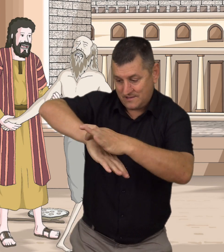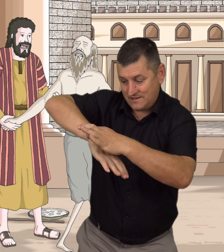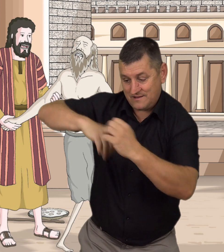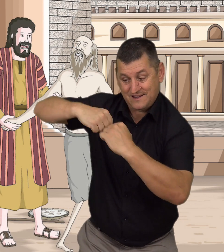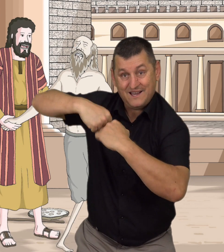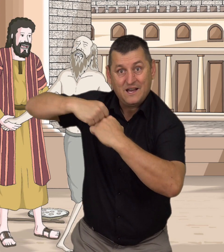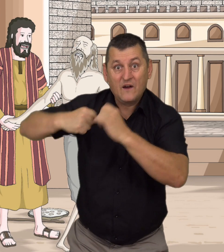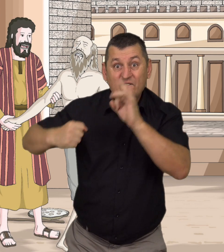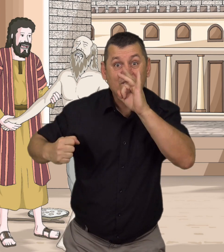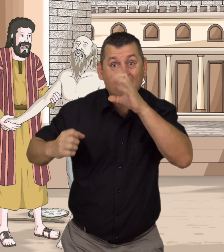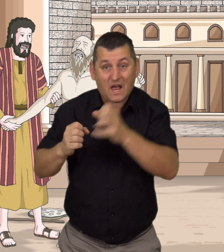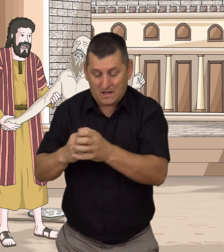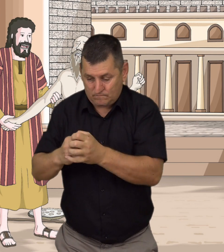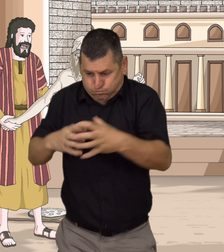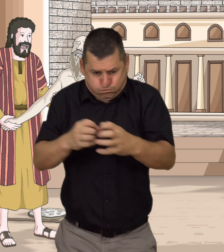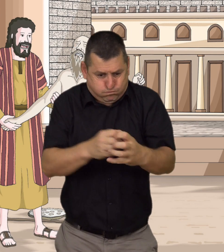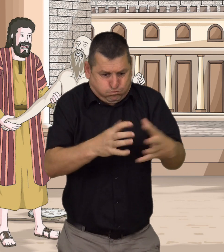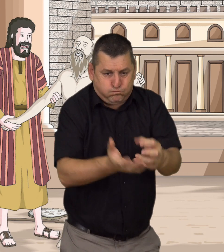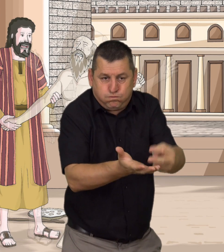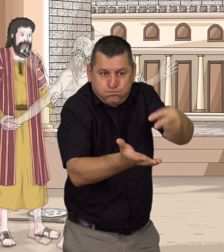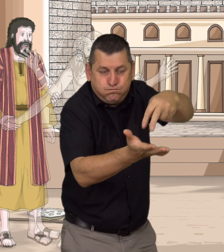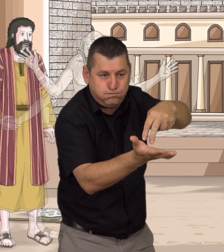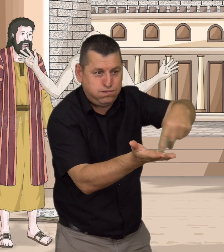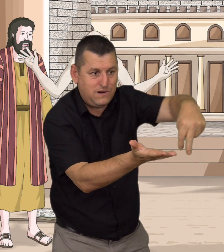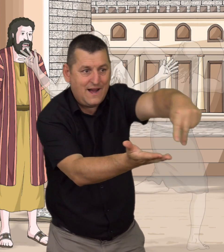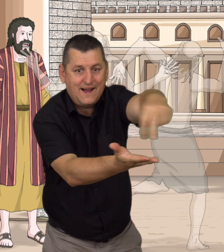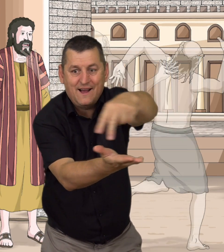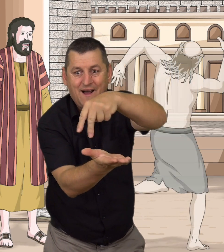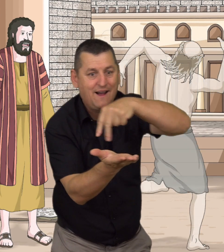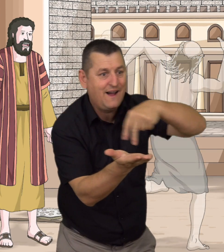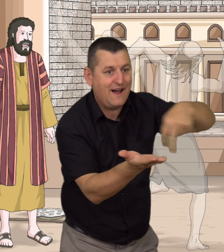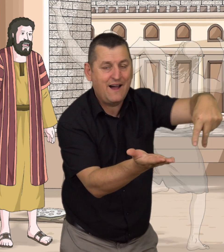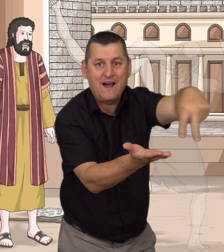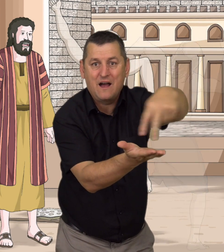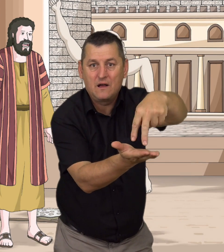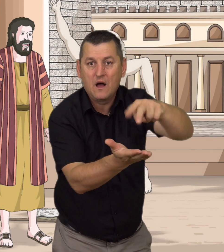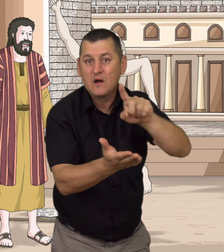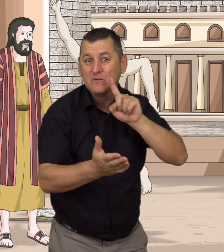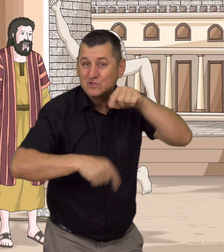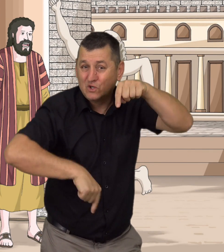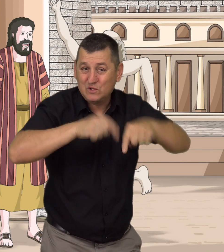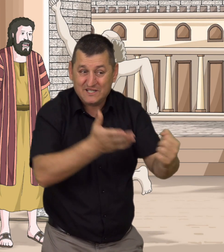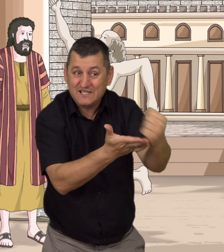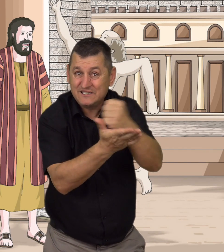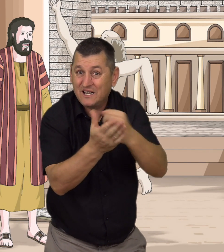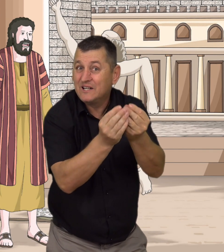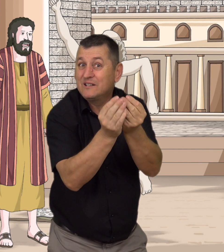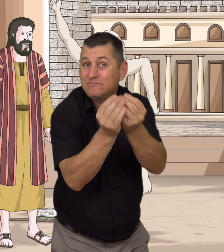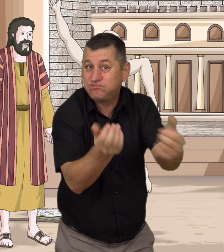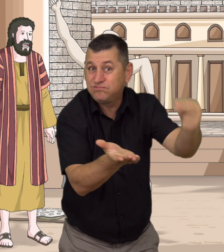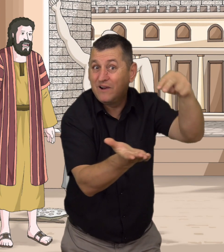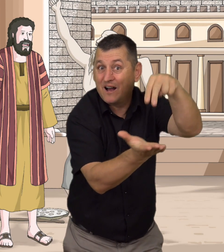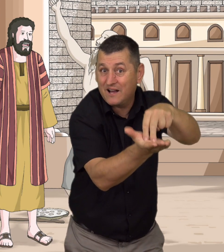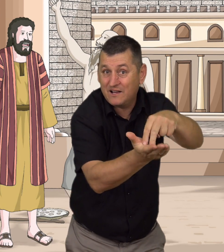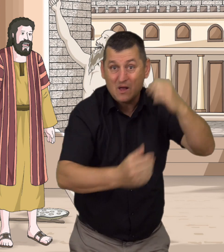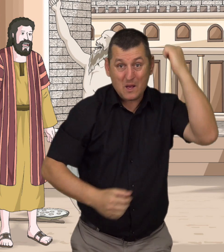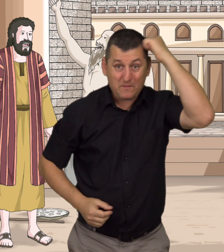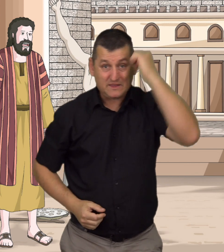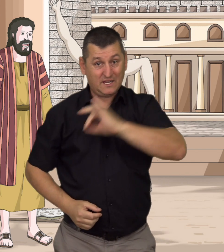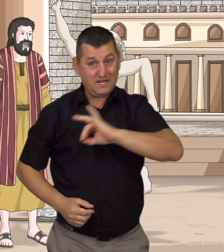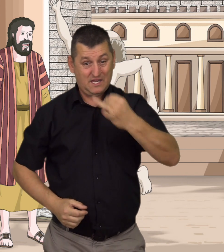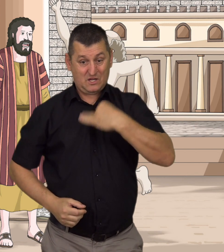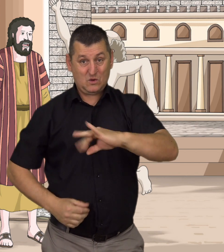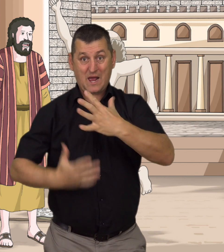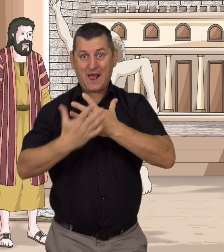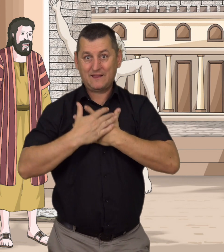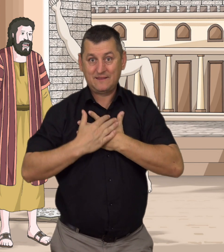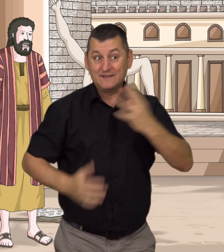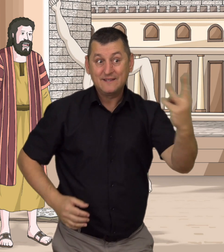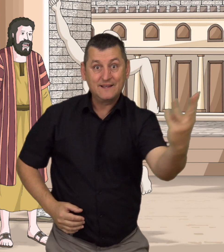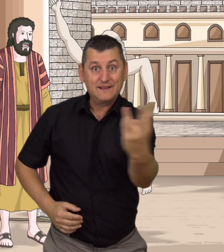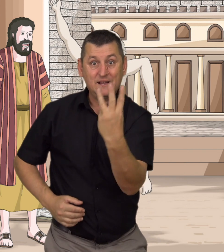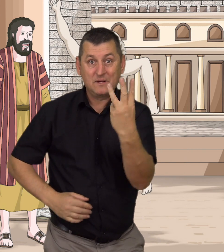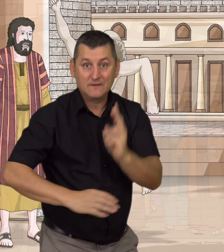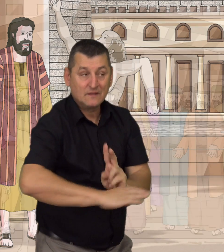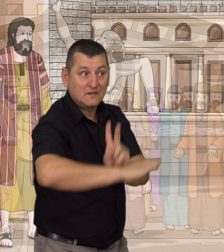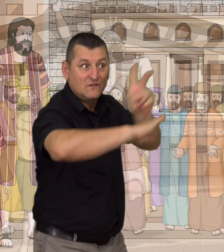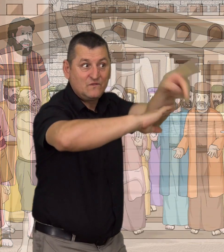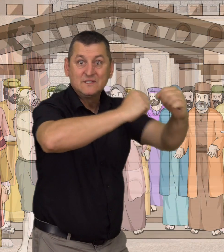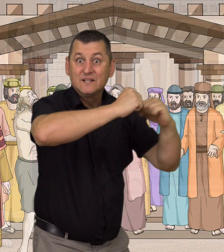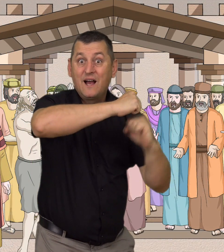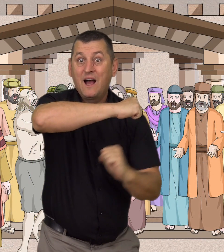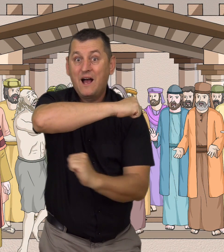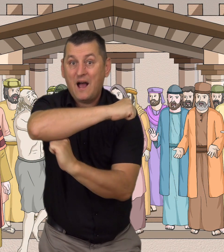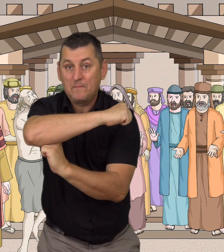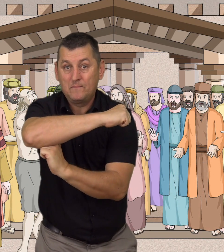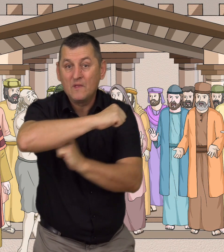He sprang to his feet and began to walk.